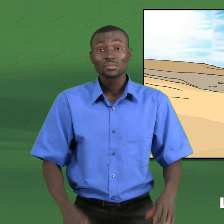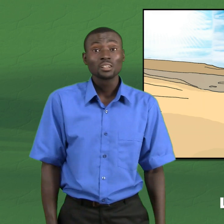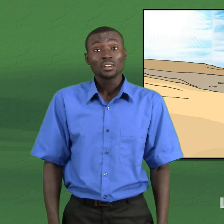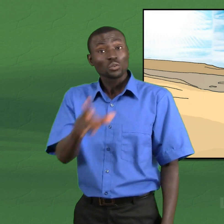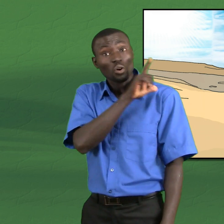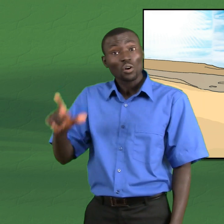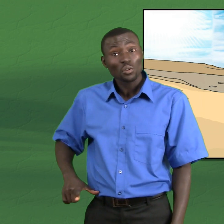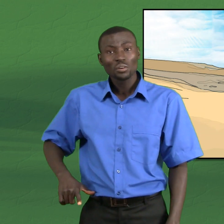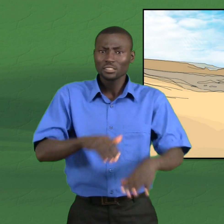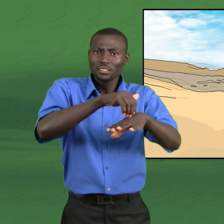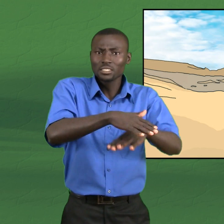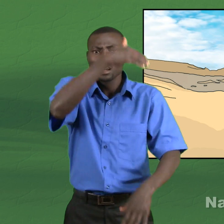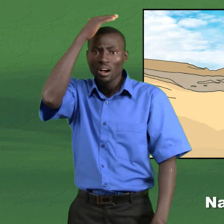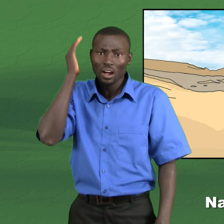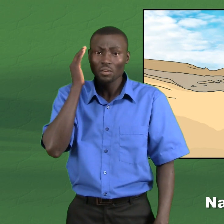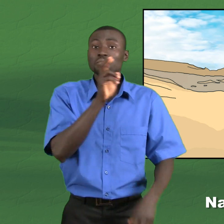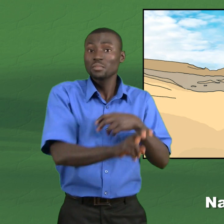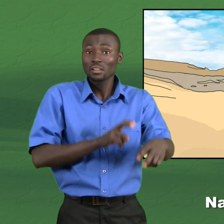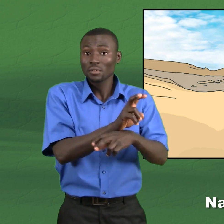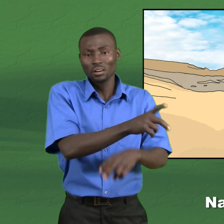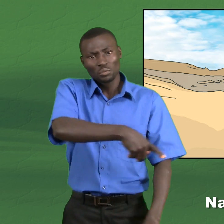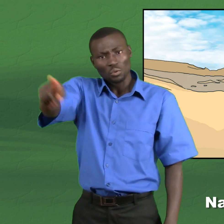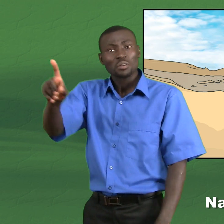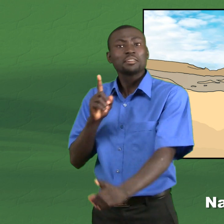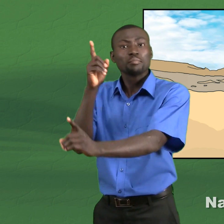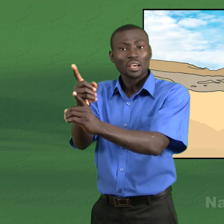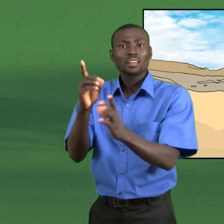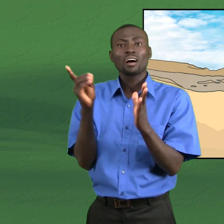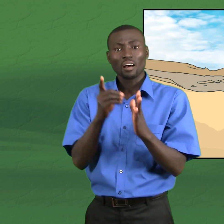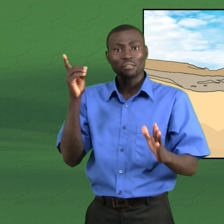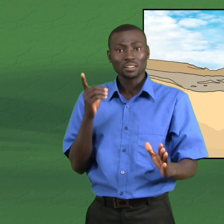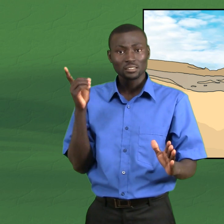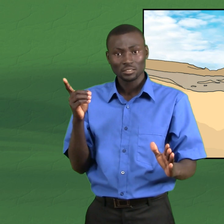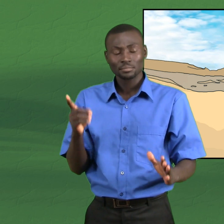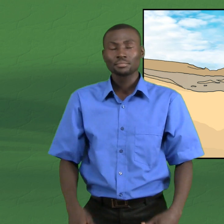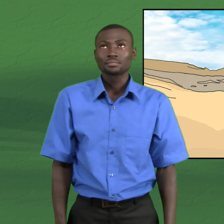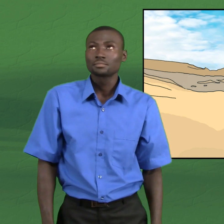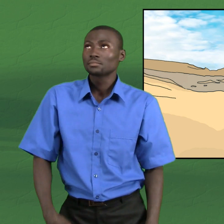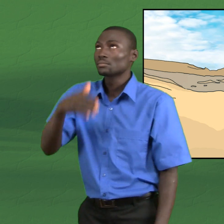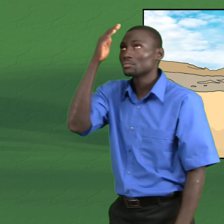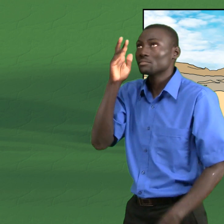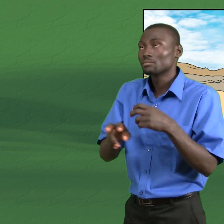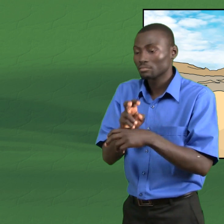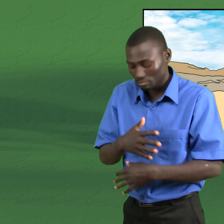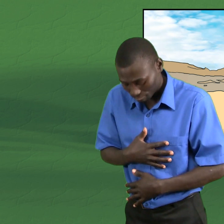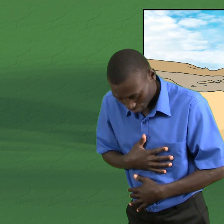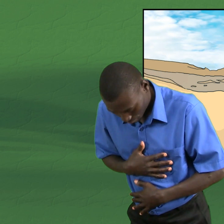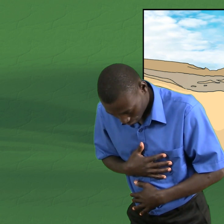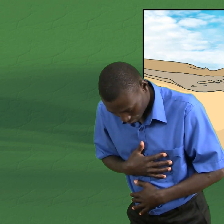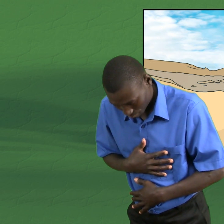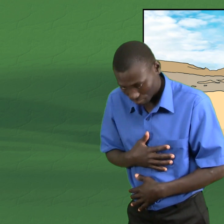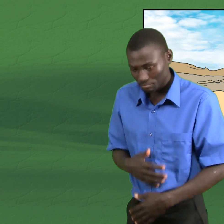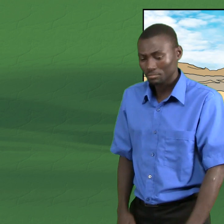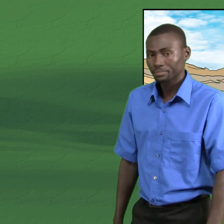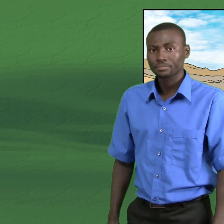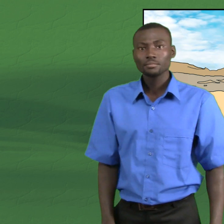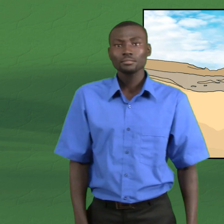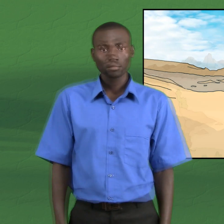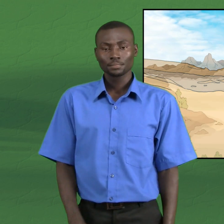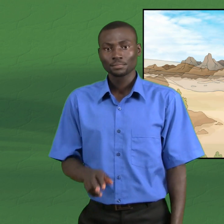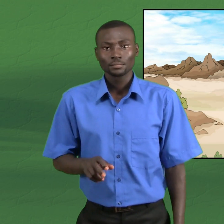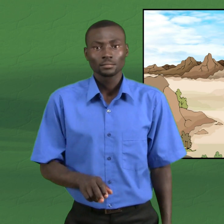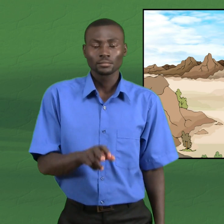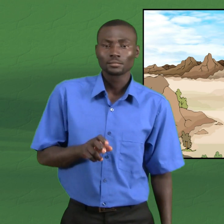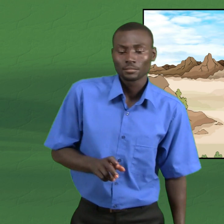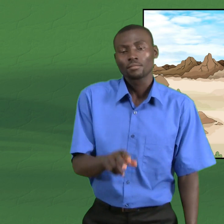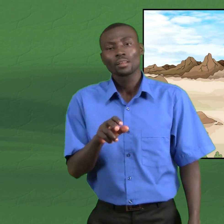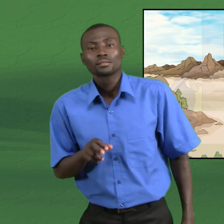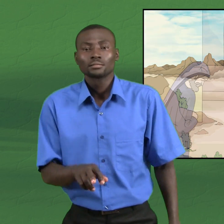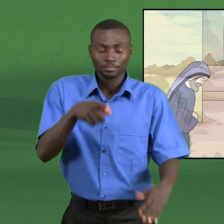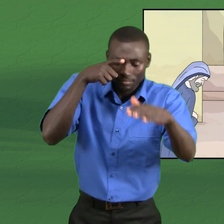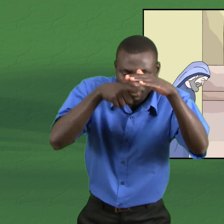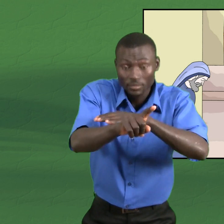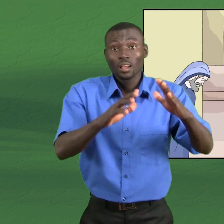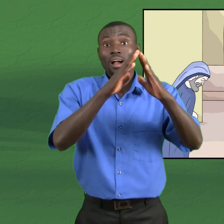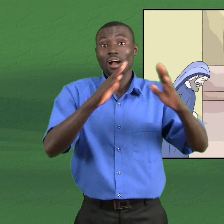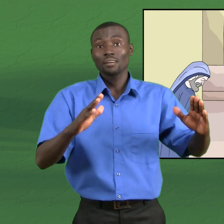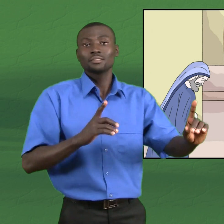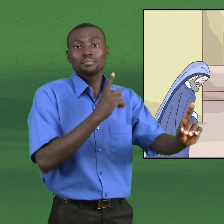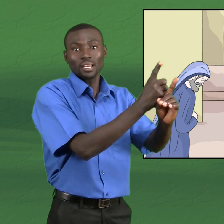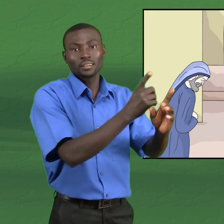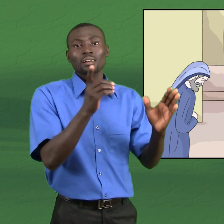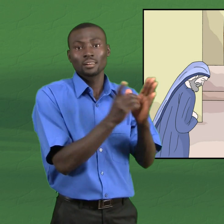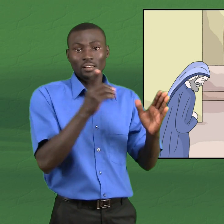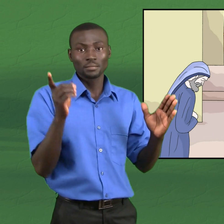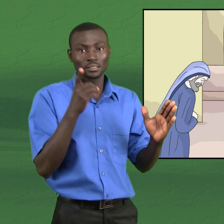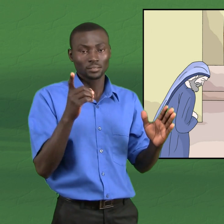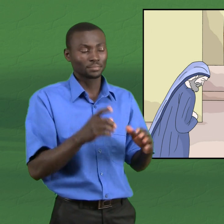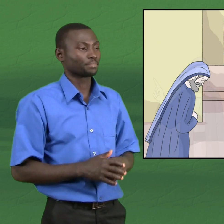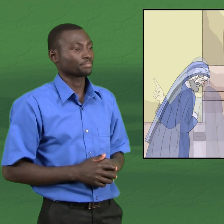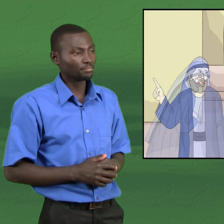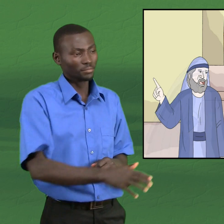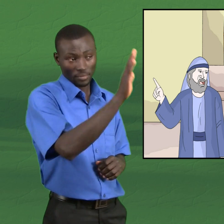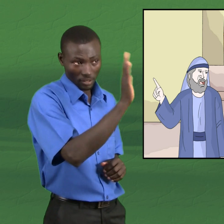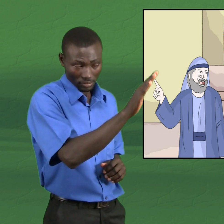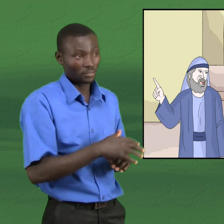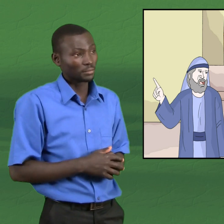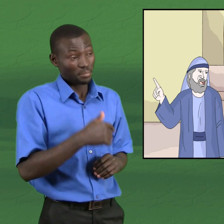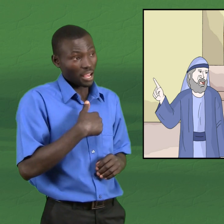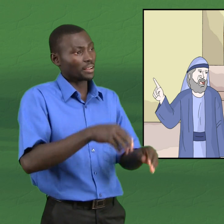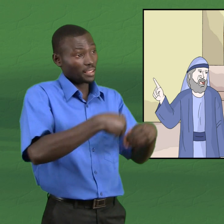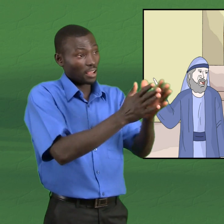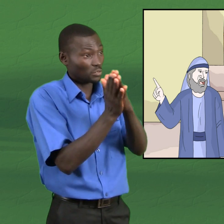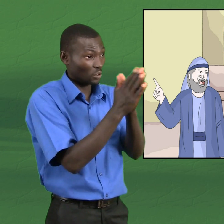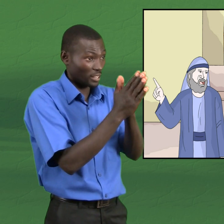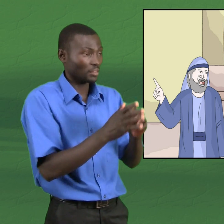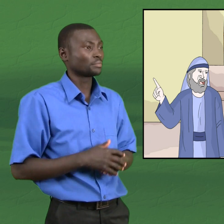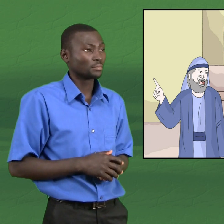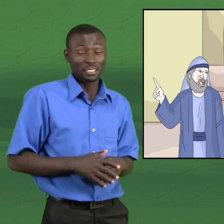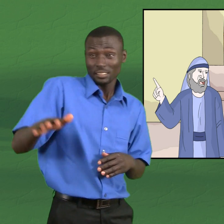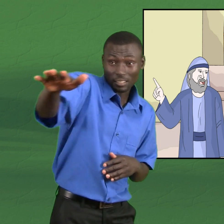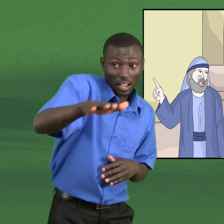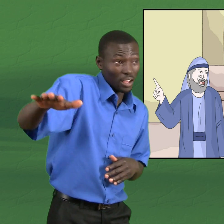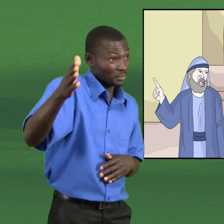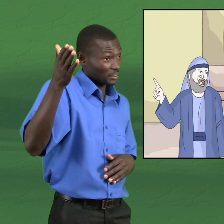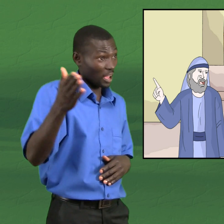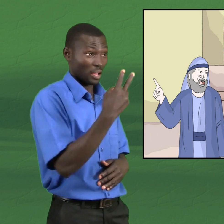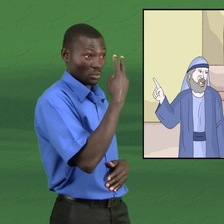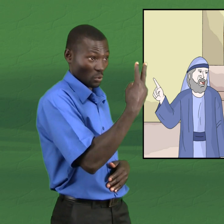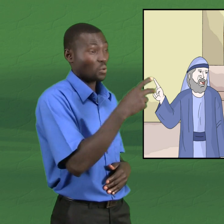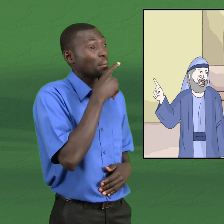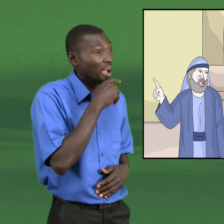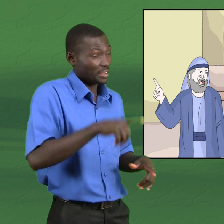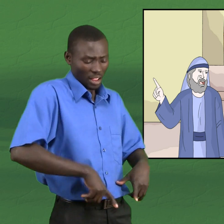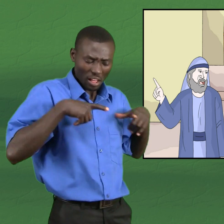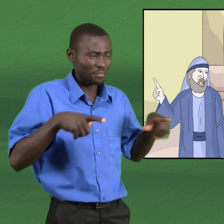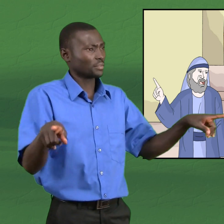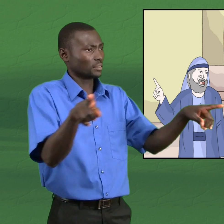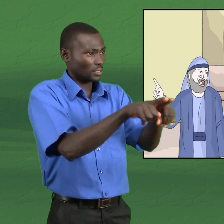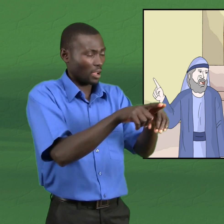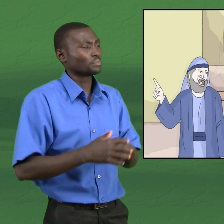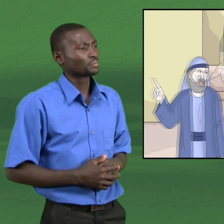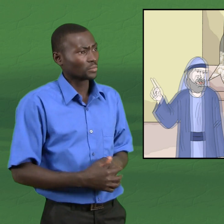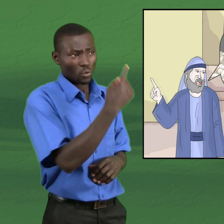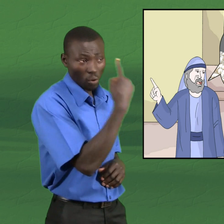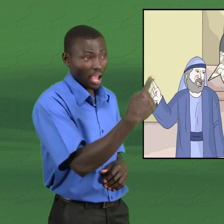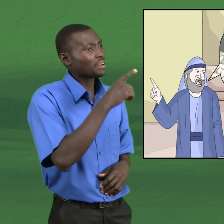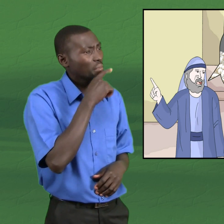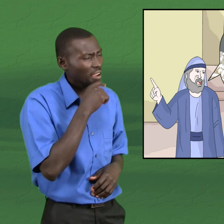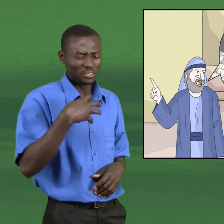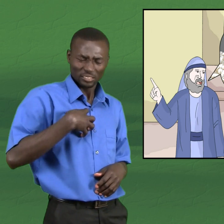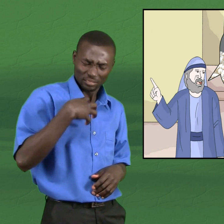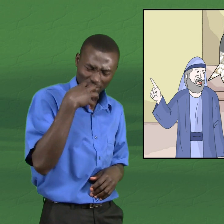Then the LORD sent Nathan to David, and when he arrived, he said, “There were two men in a certain city, one rich and the other poor.